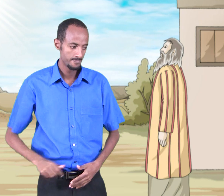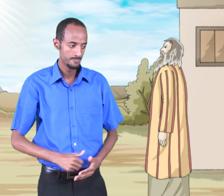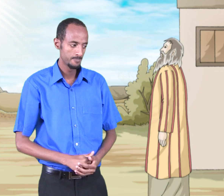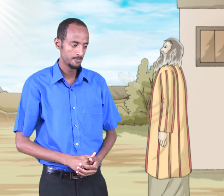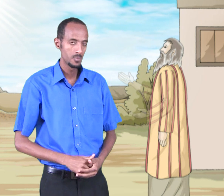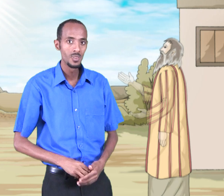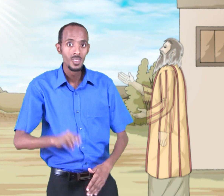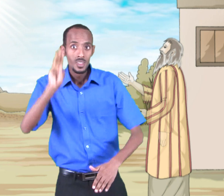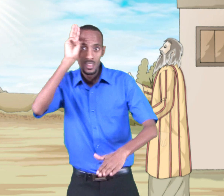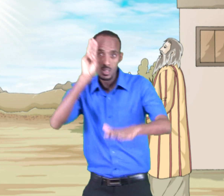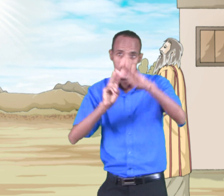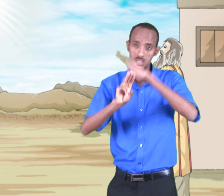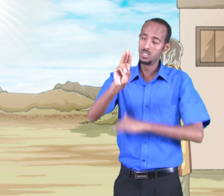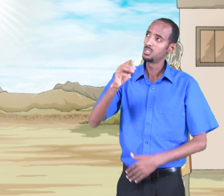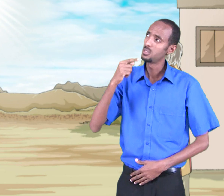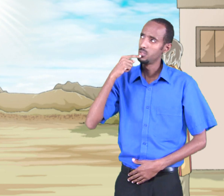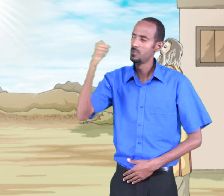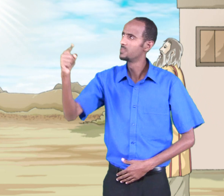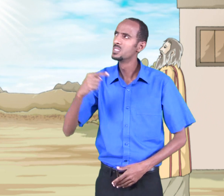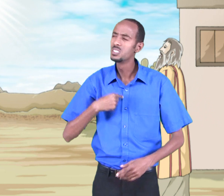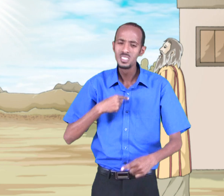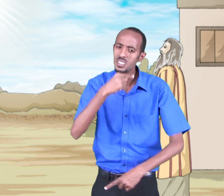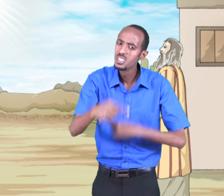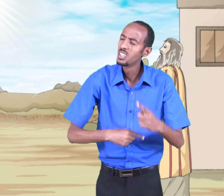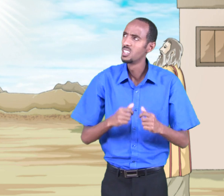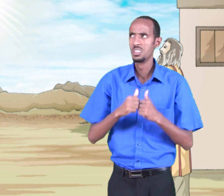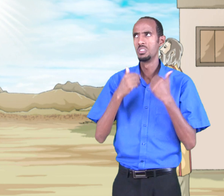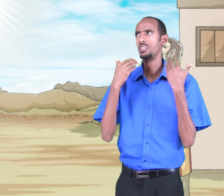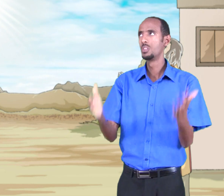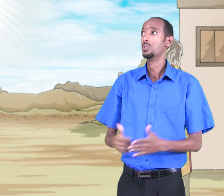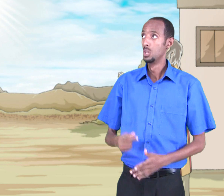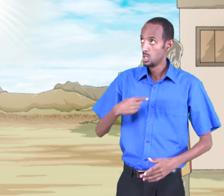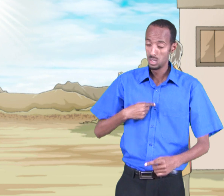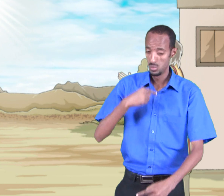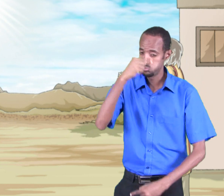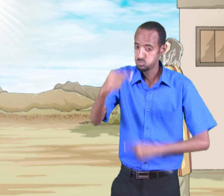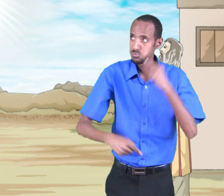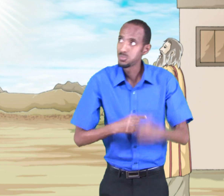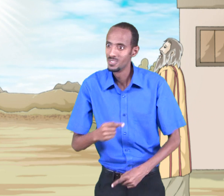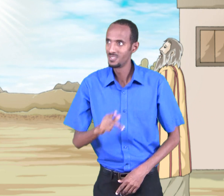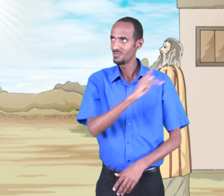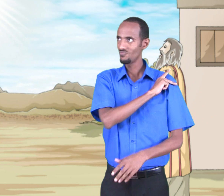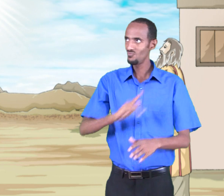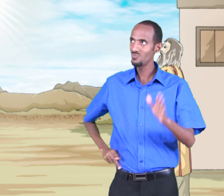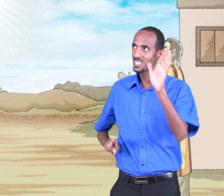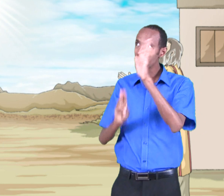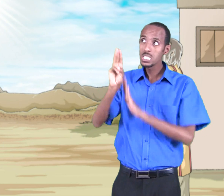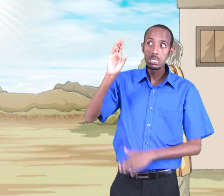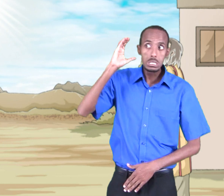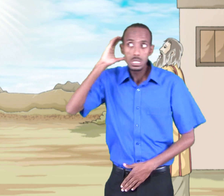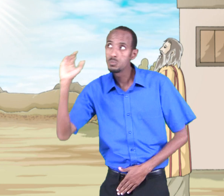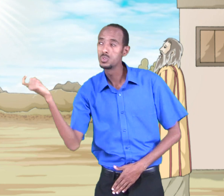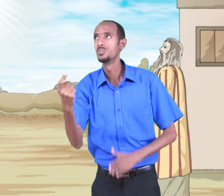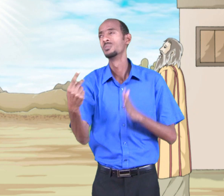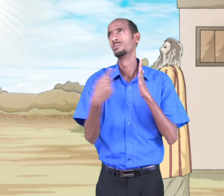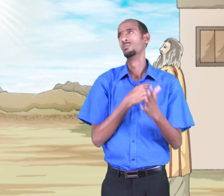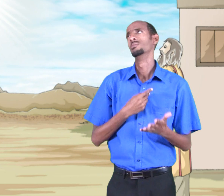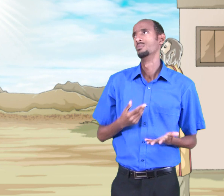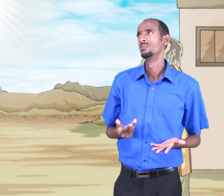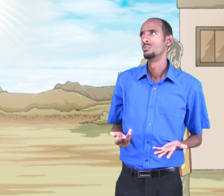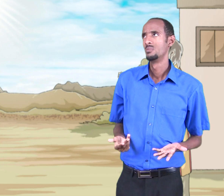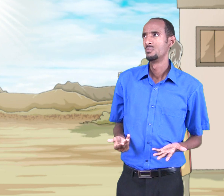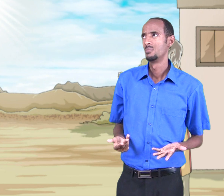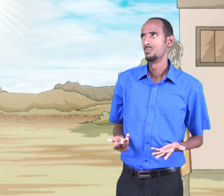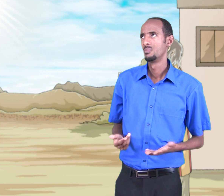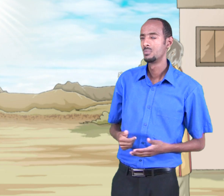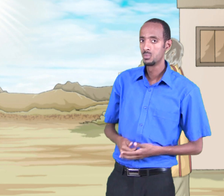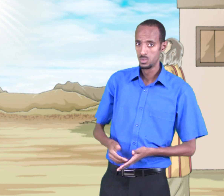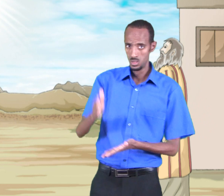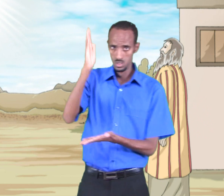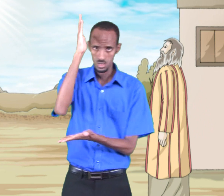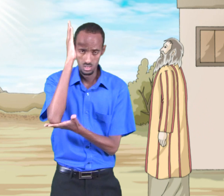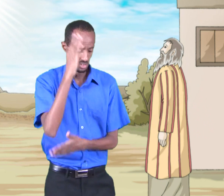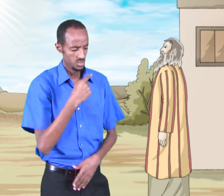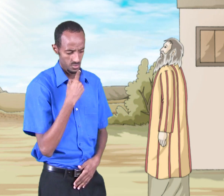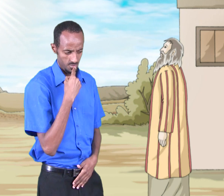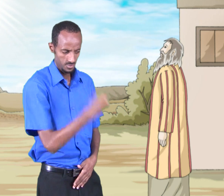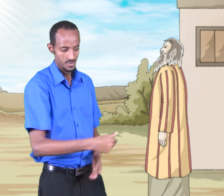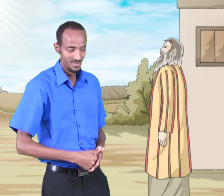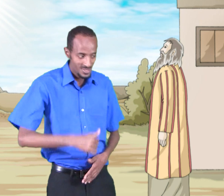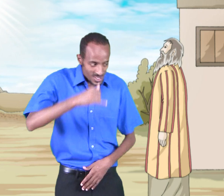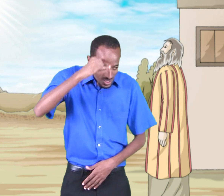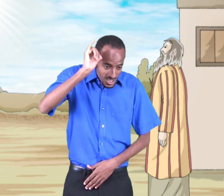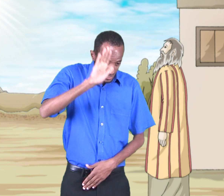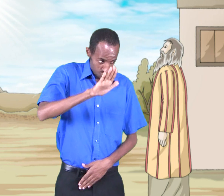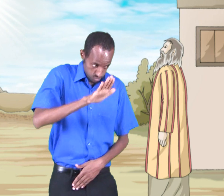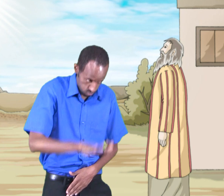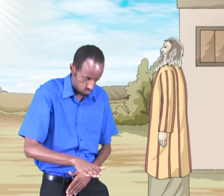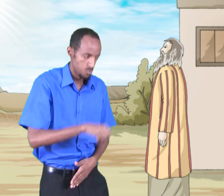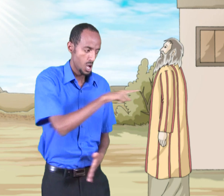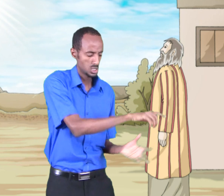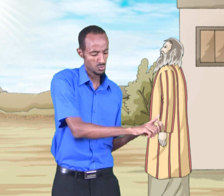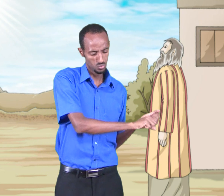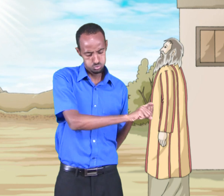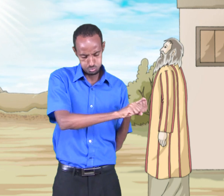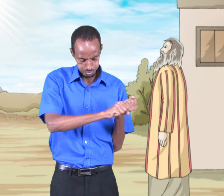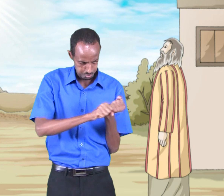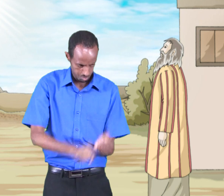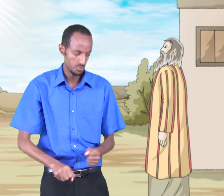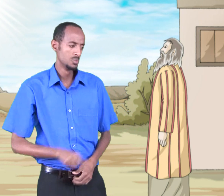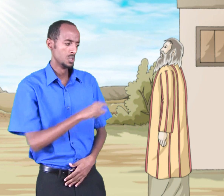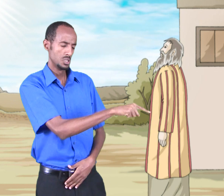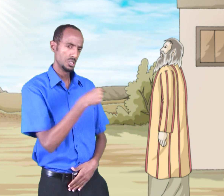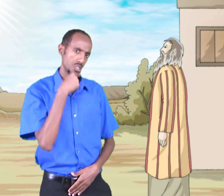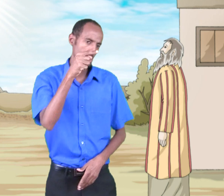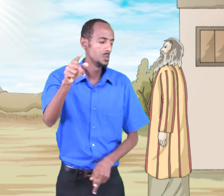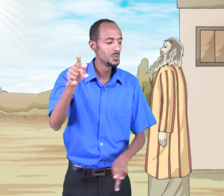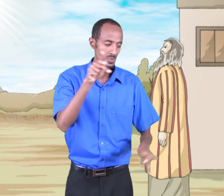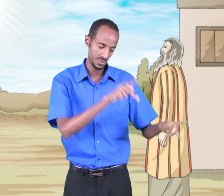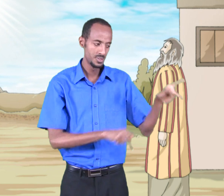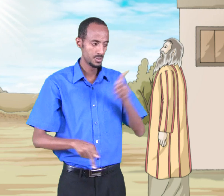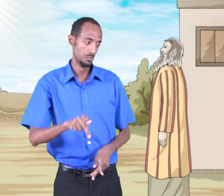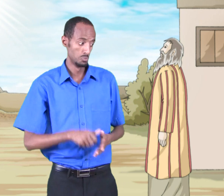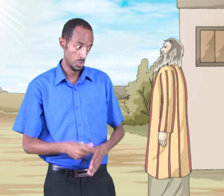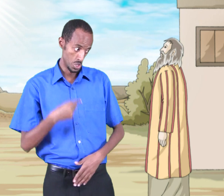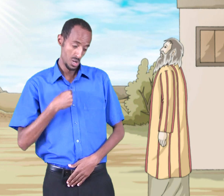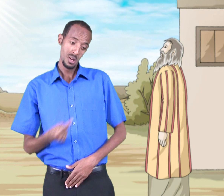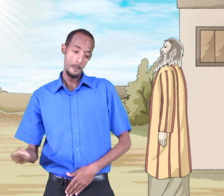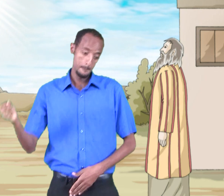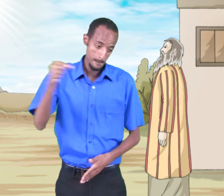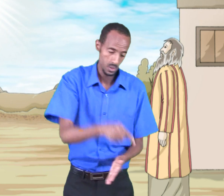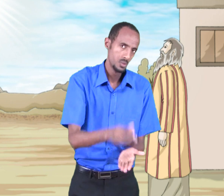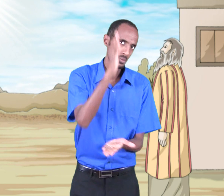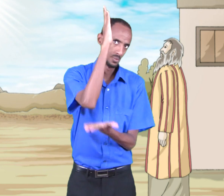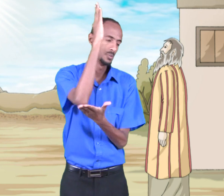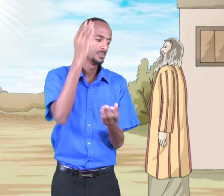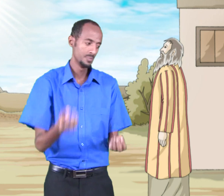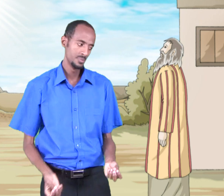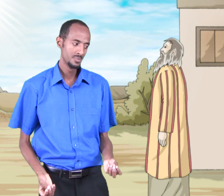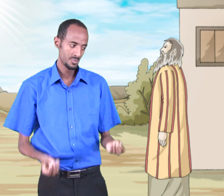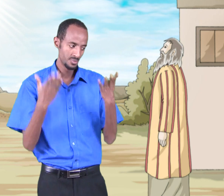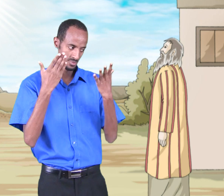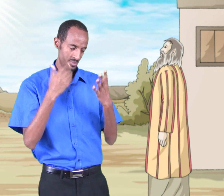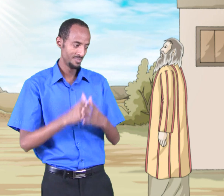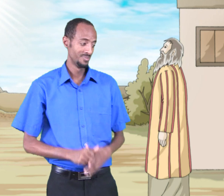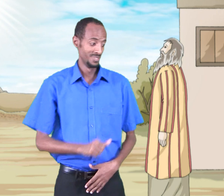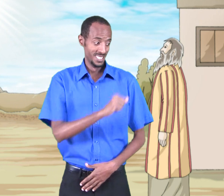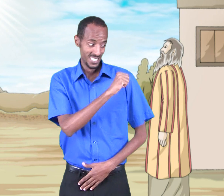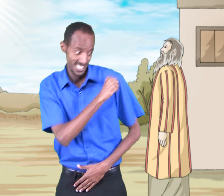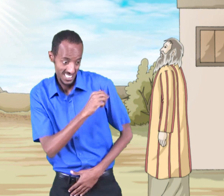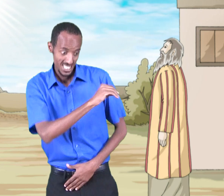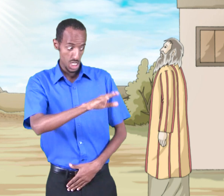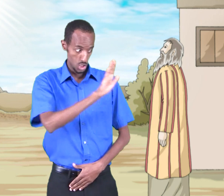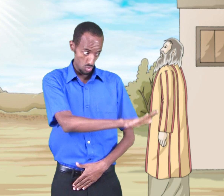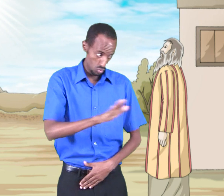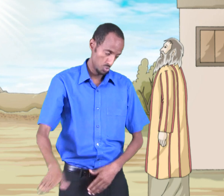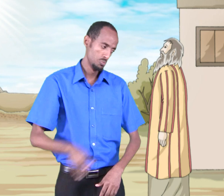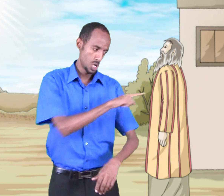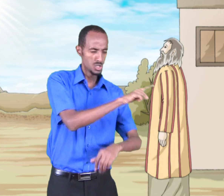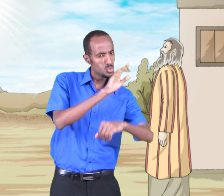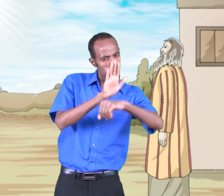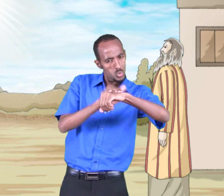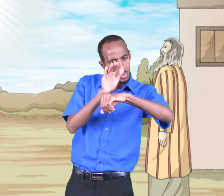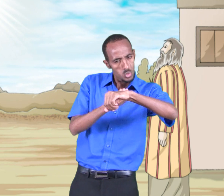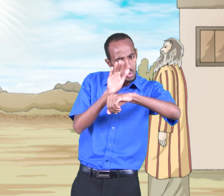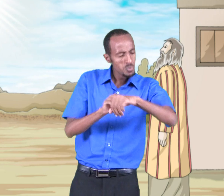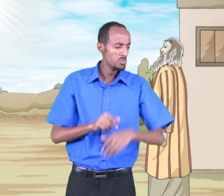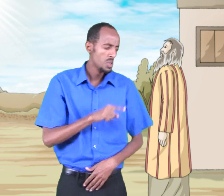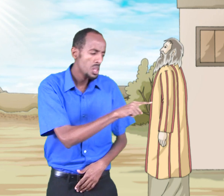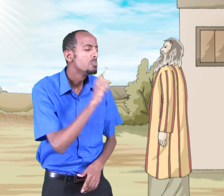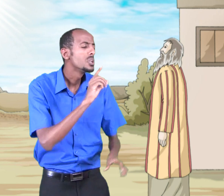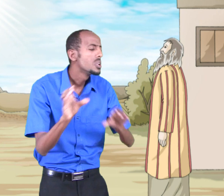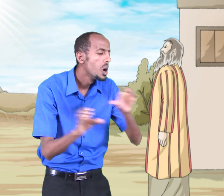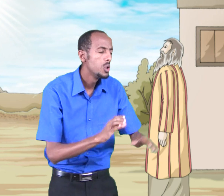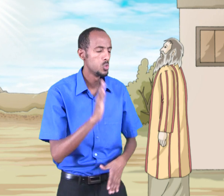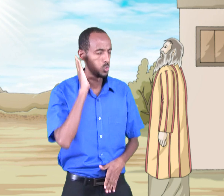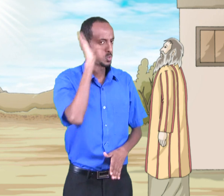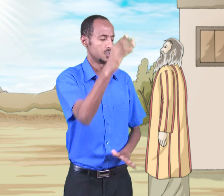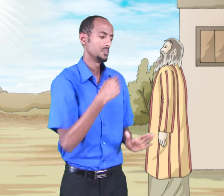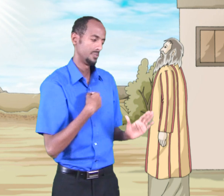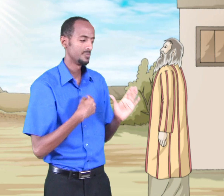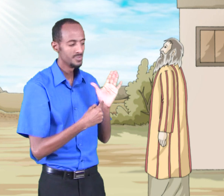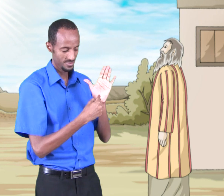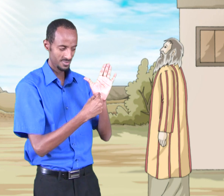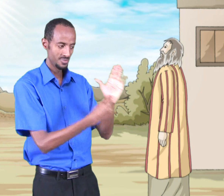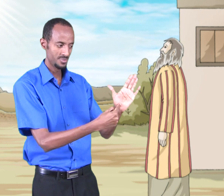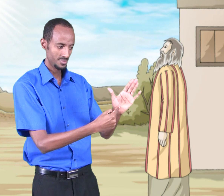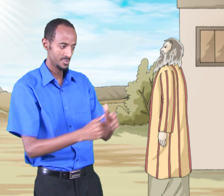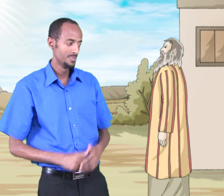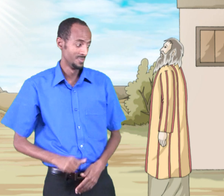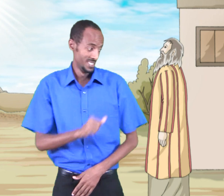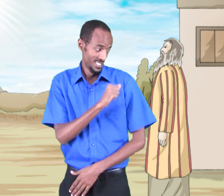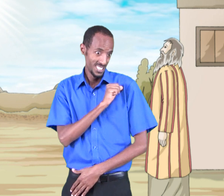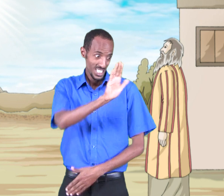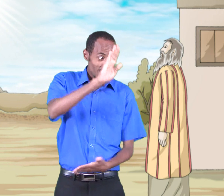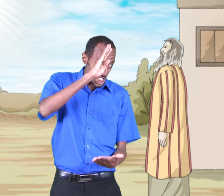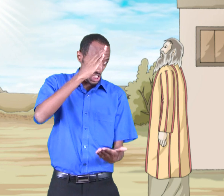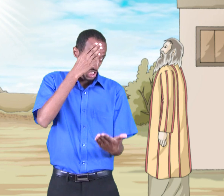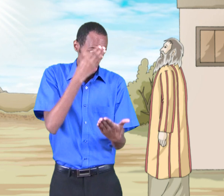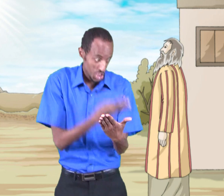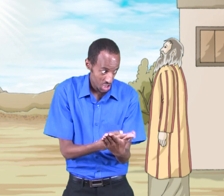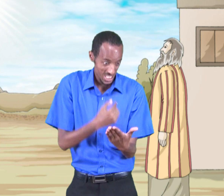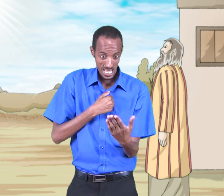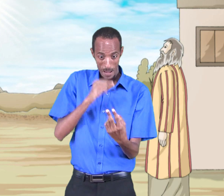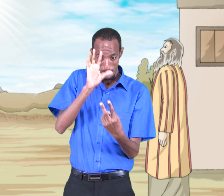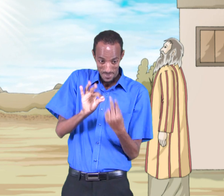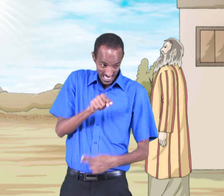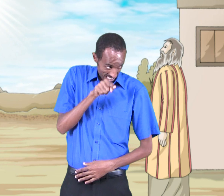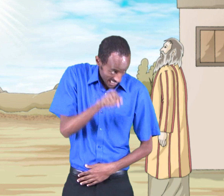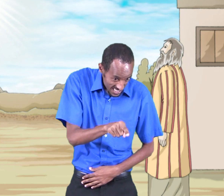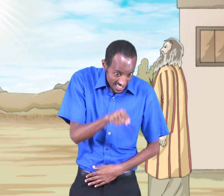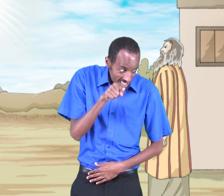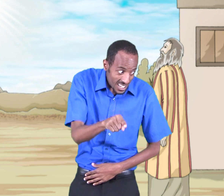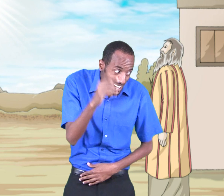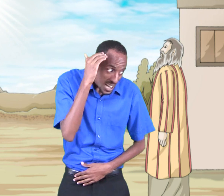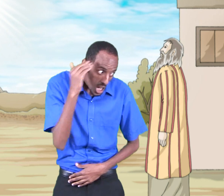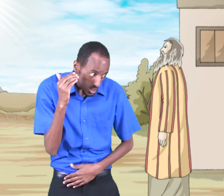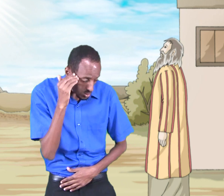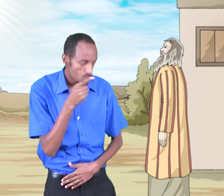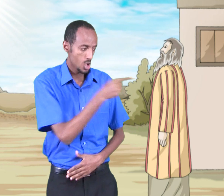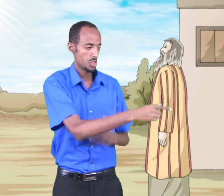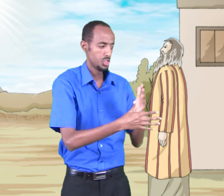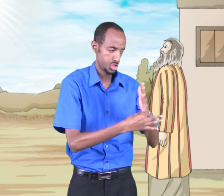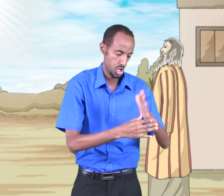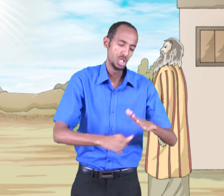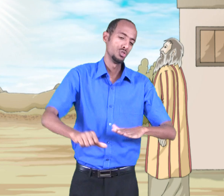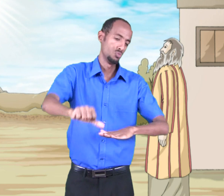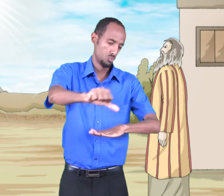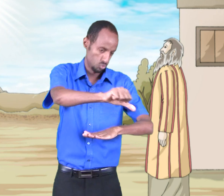“How can I go?” Samuel asked. “Saul will hear of it and kill me!” The LORD answered, “Take a heifer with you and say, ‘I have come to sacrifice to the LORD.’